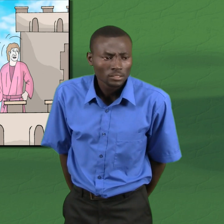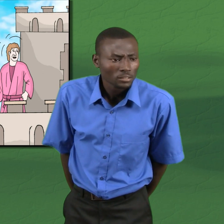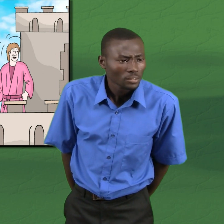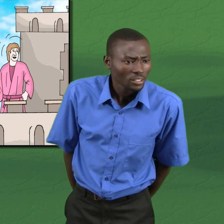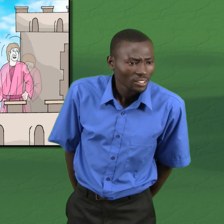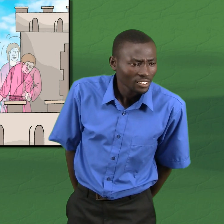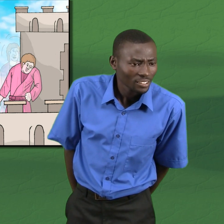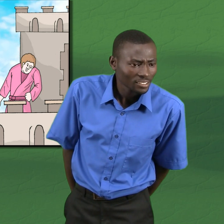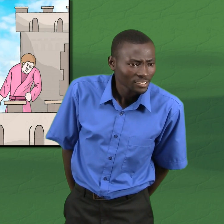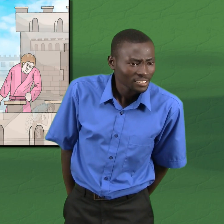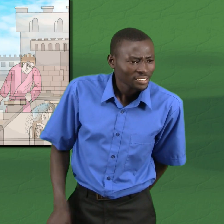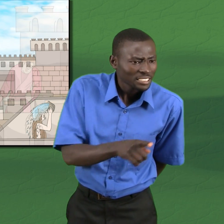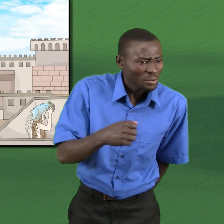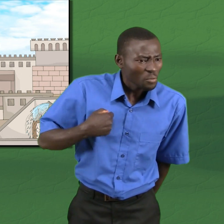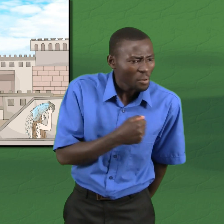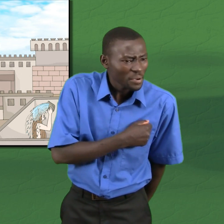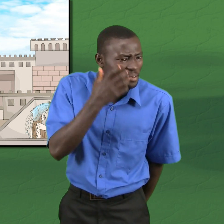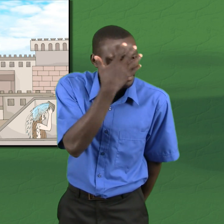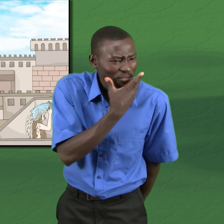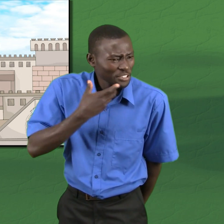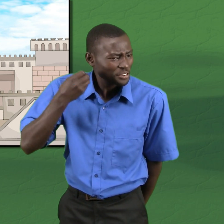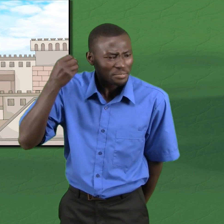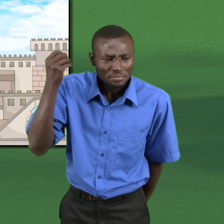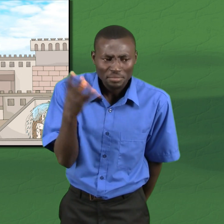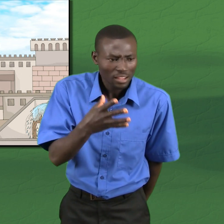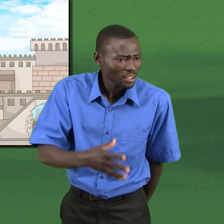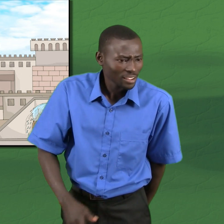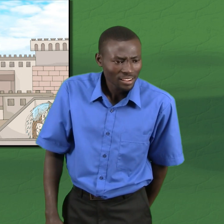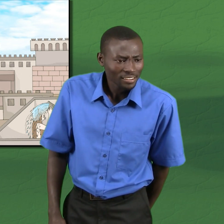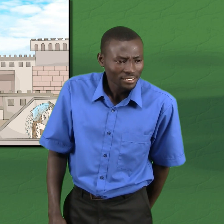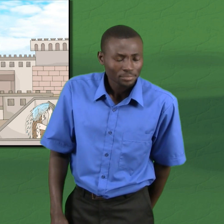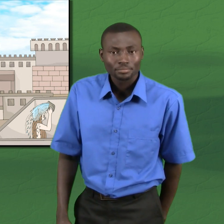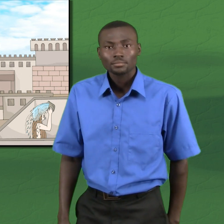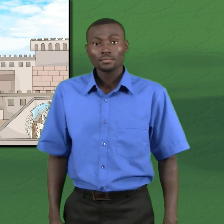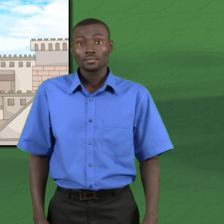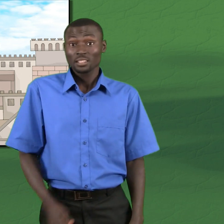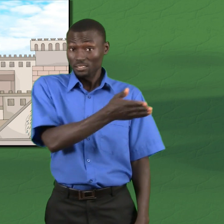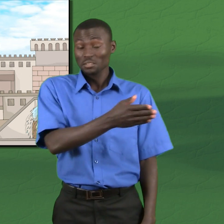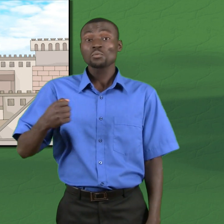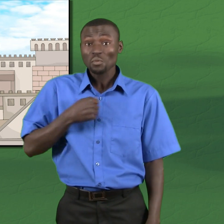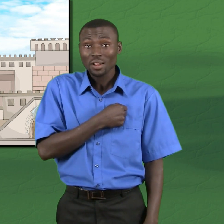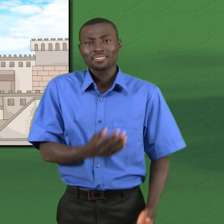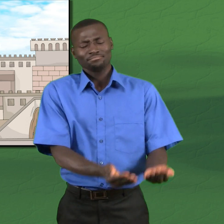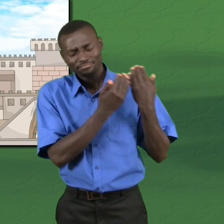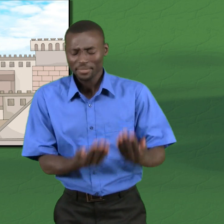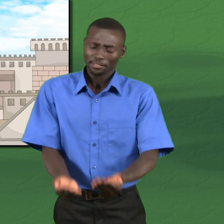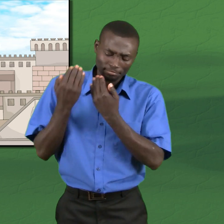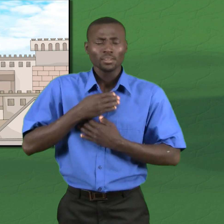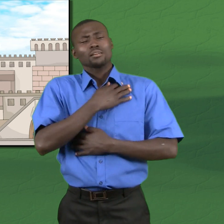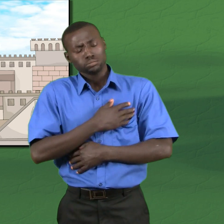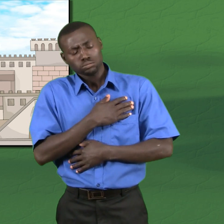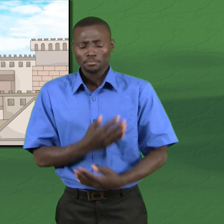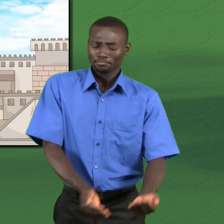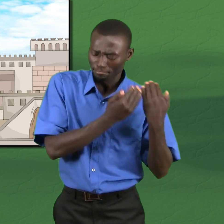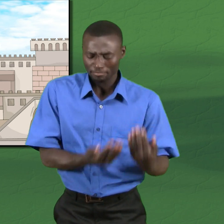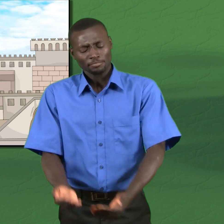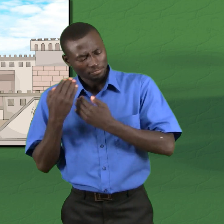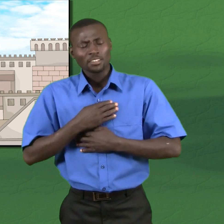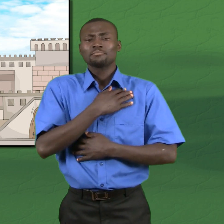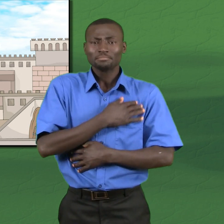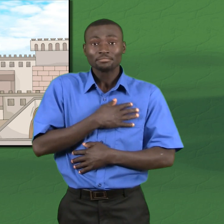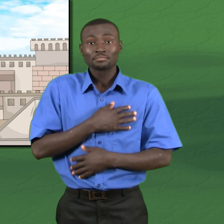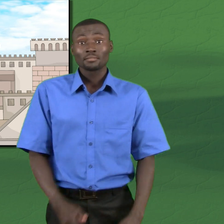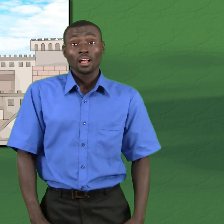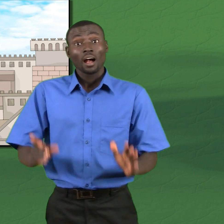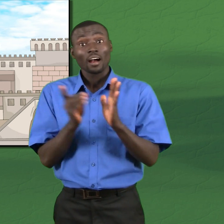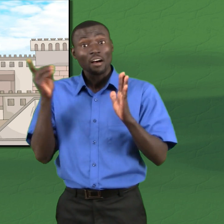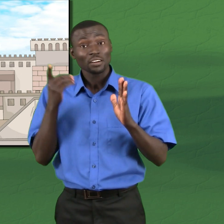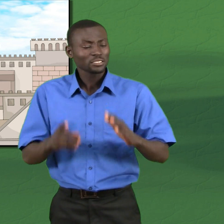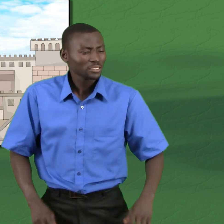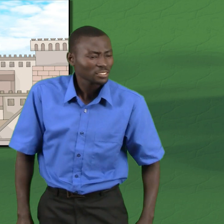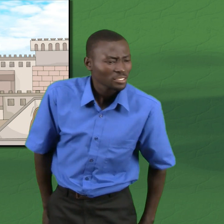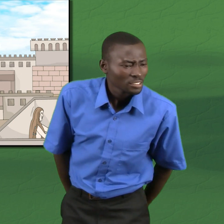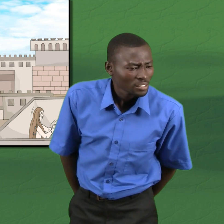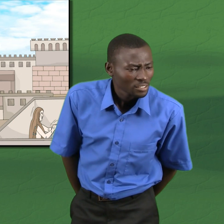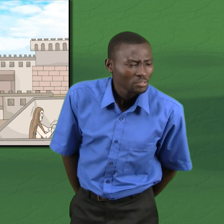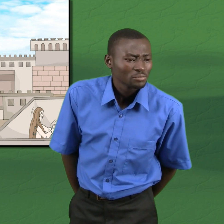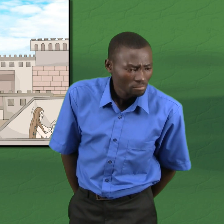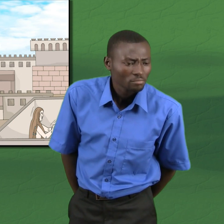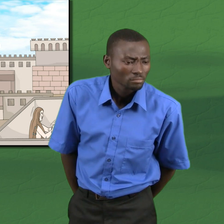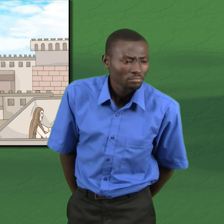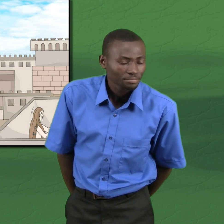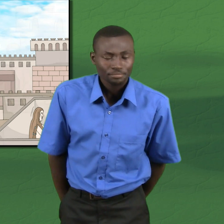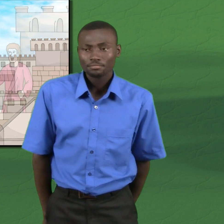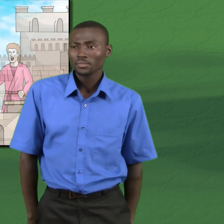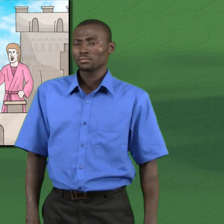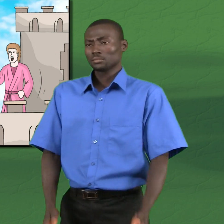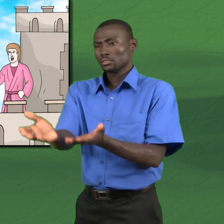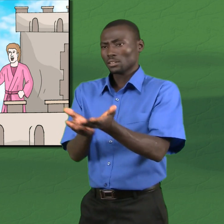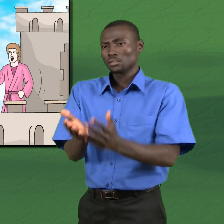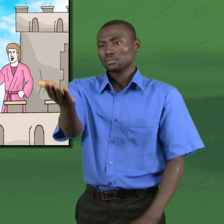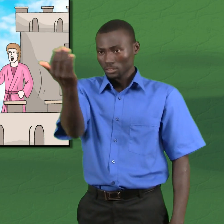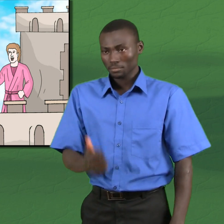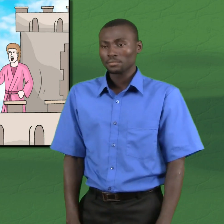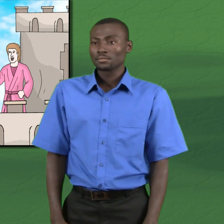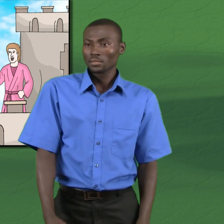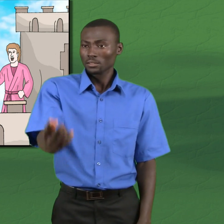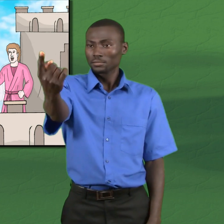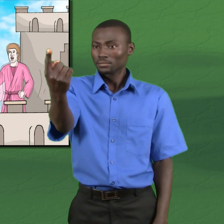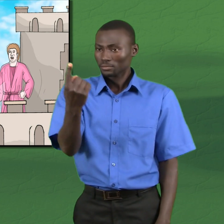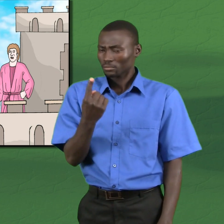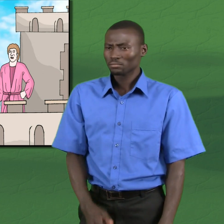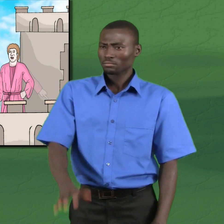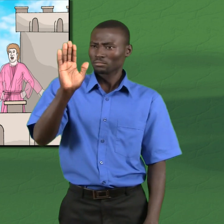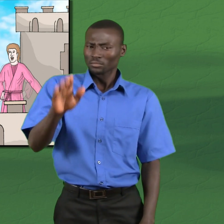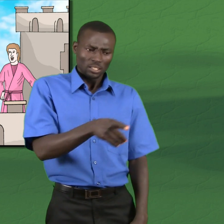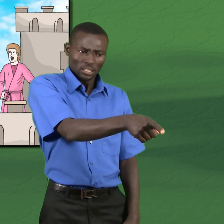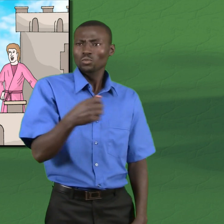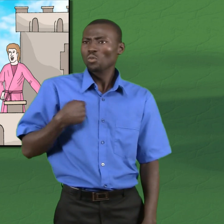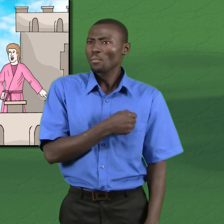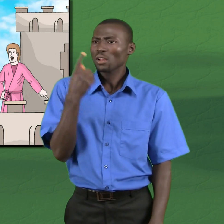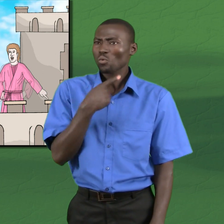And from the roof he saw a woman bathing—a very beautiful woman.